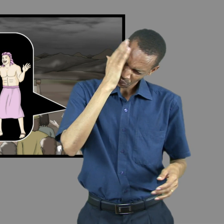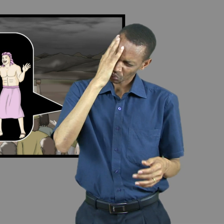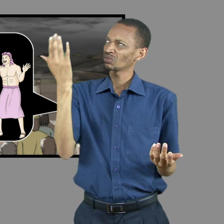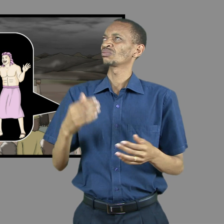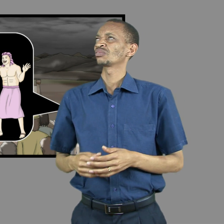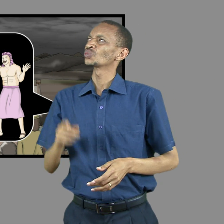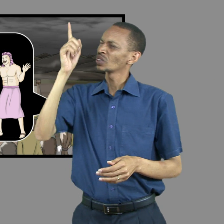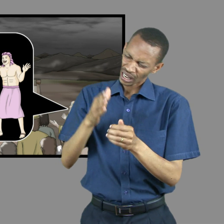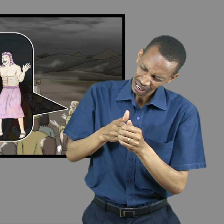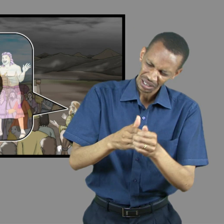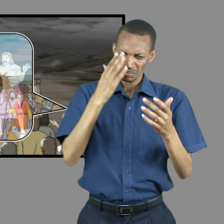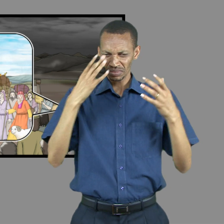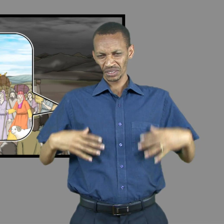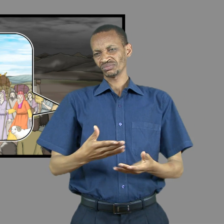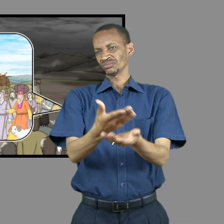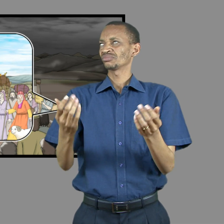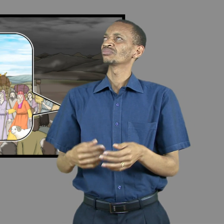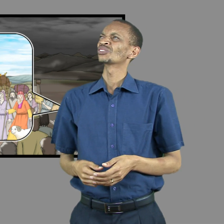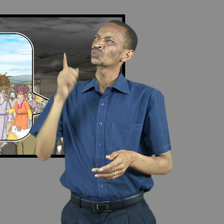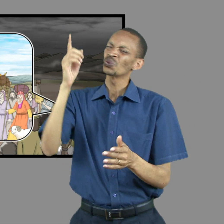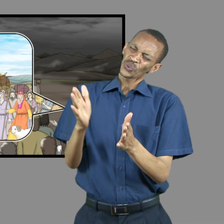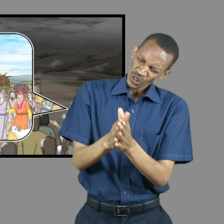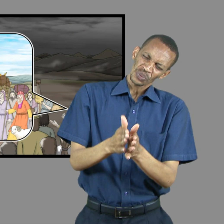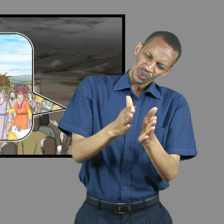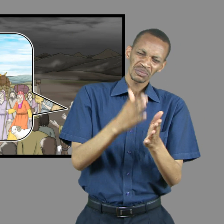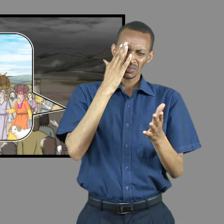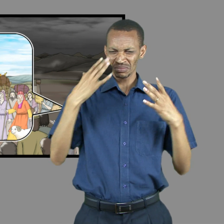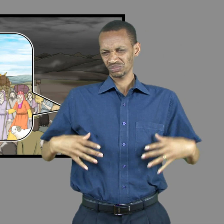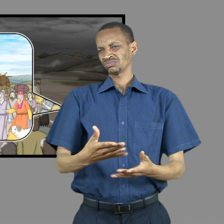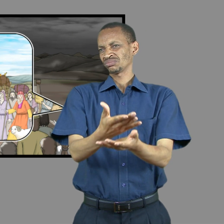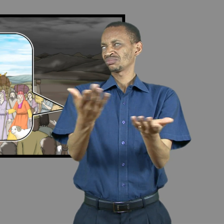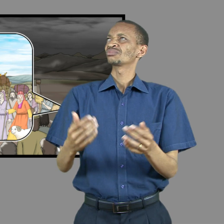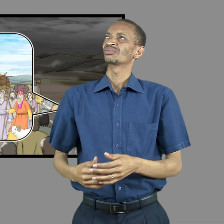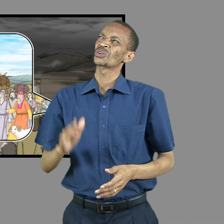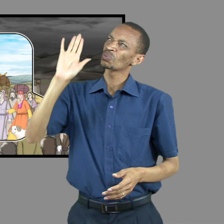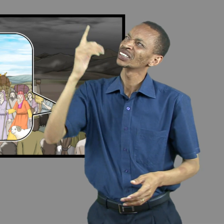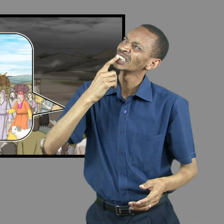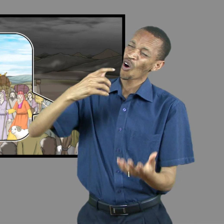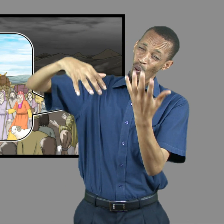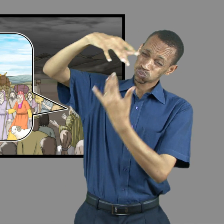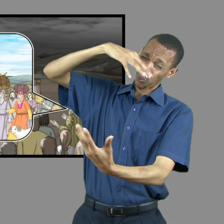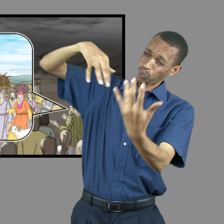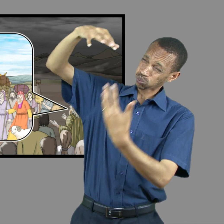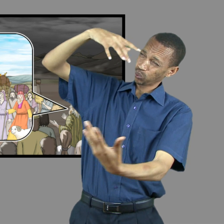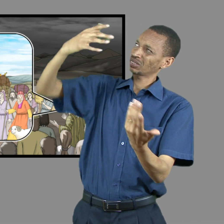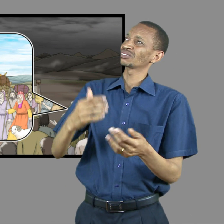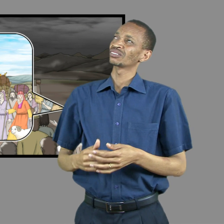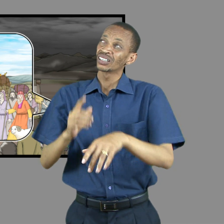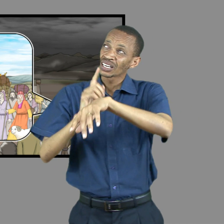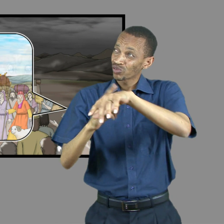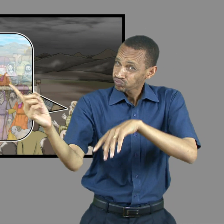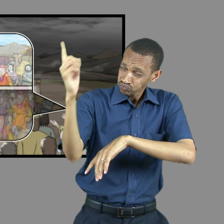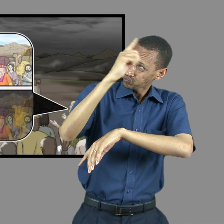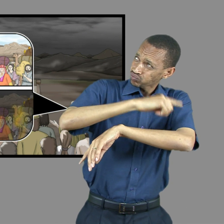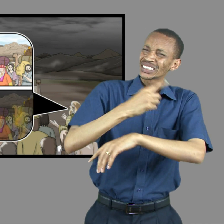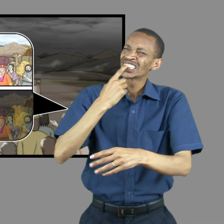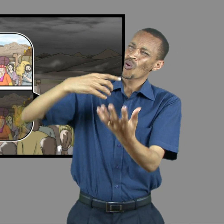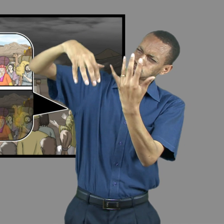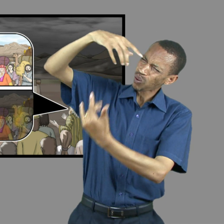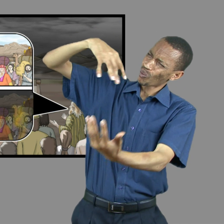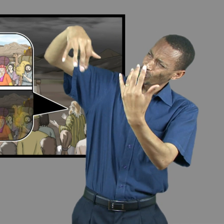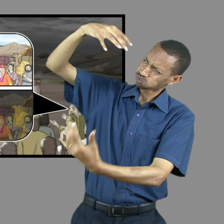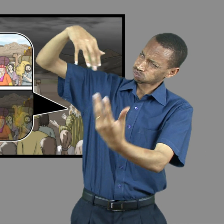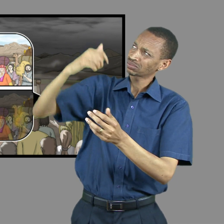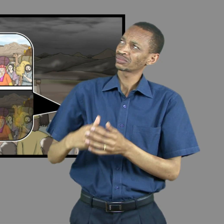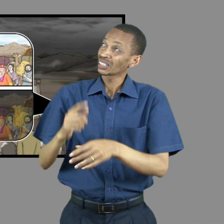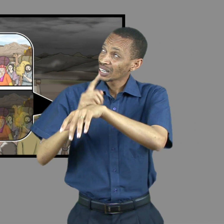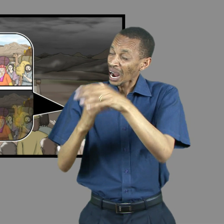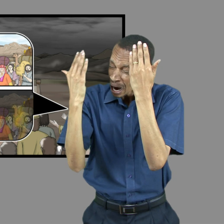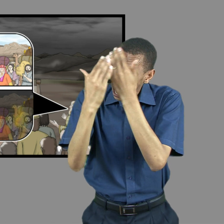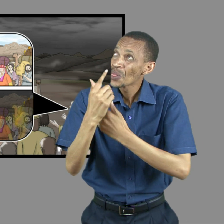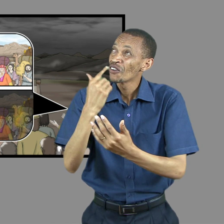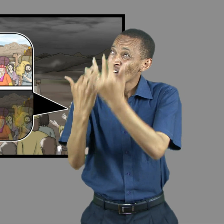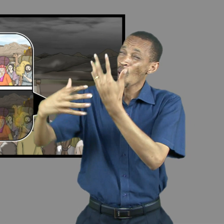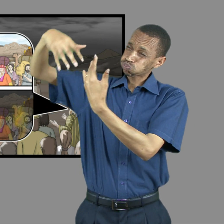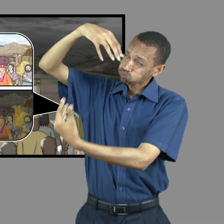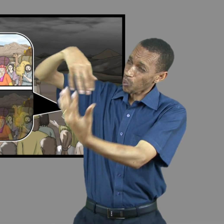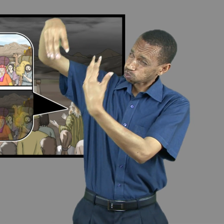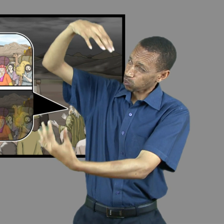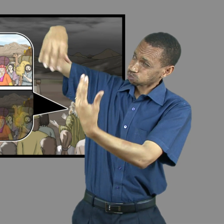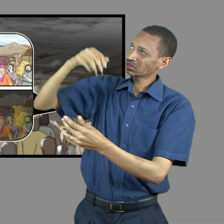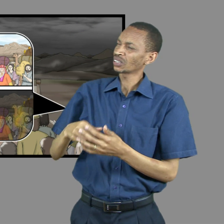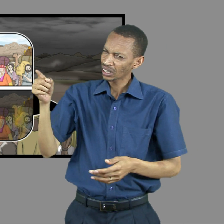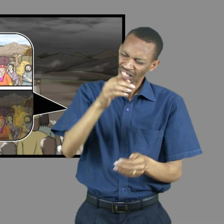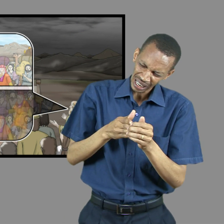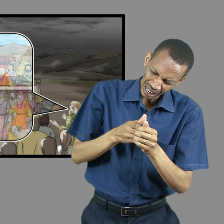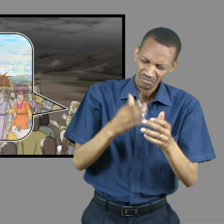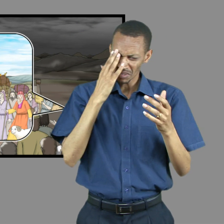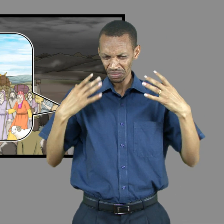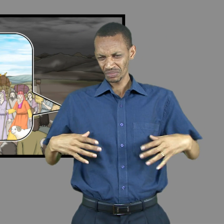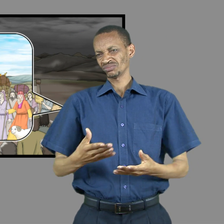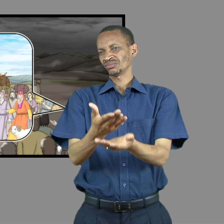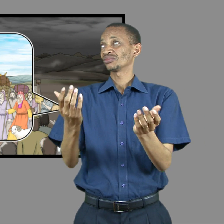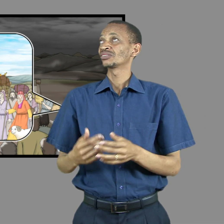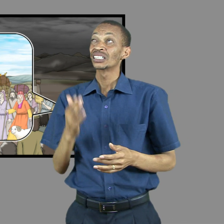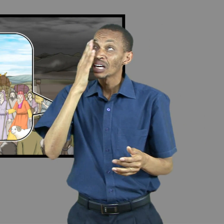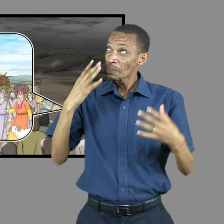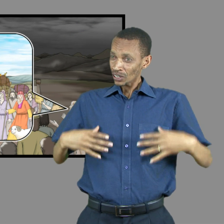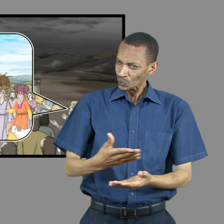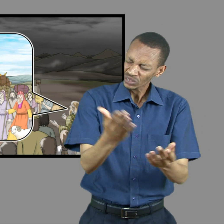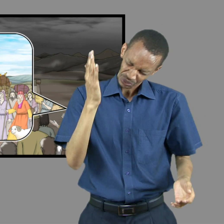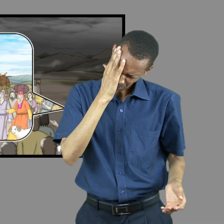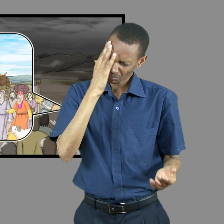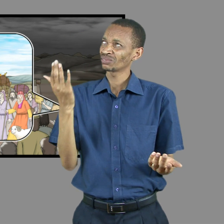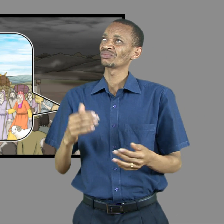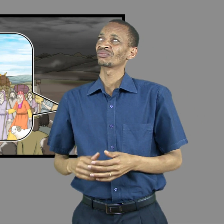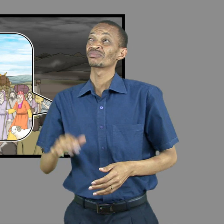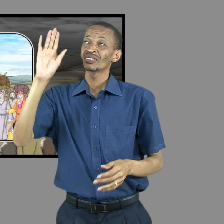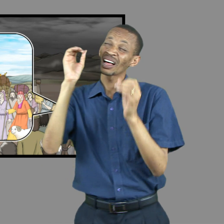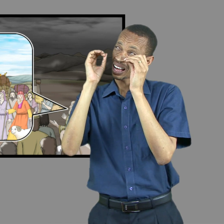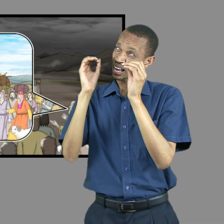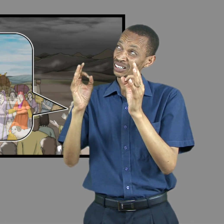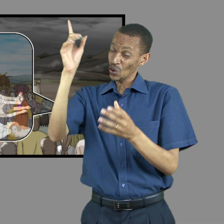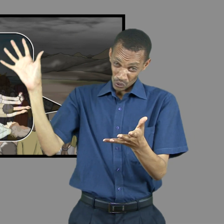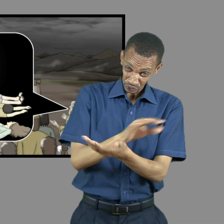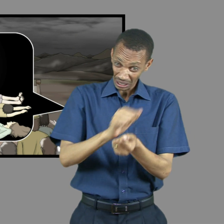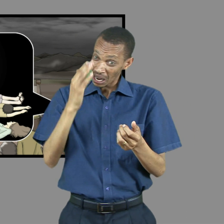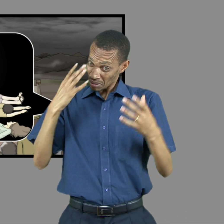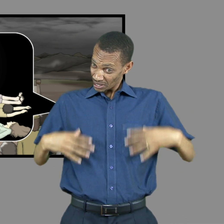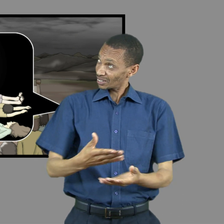They have already heard that You, O LORD, are in the midst of this people, that You, O LORD, have been seen face to face, that Your cloud stands over them, and that You go before them in a pillar of cloud by day and a pillar of fire by night.